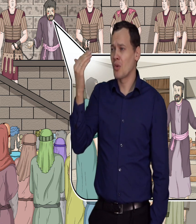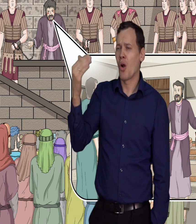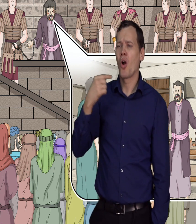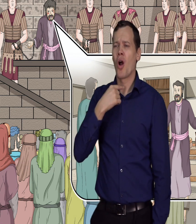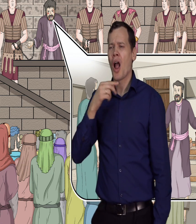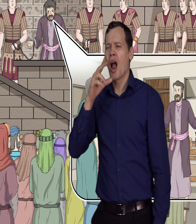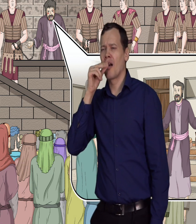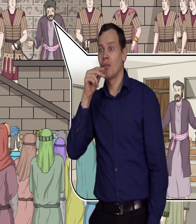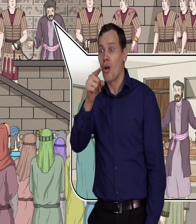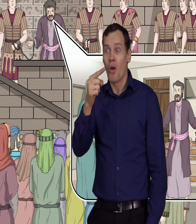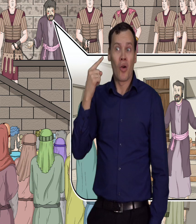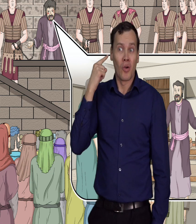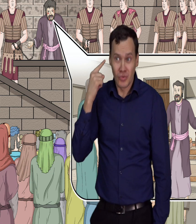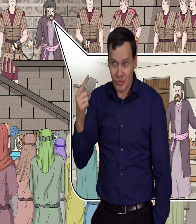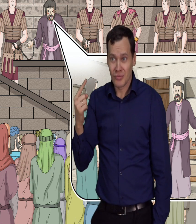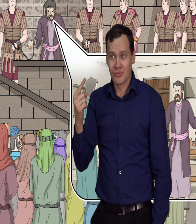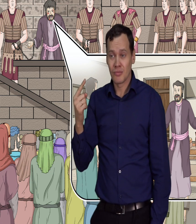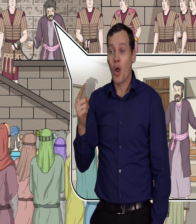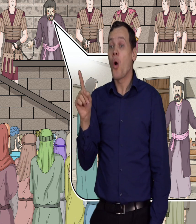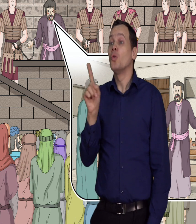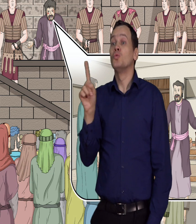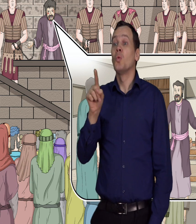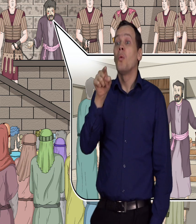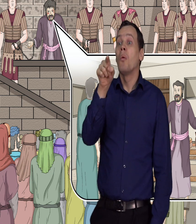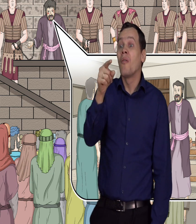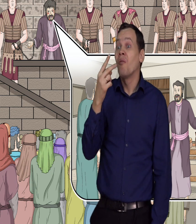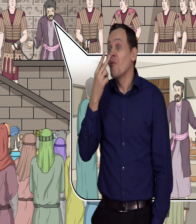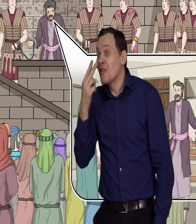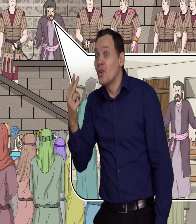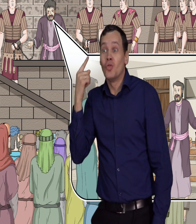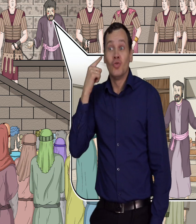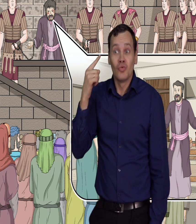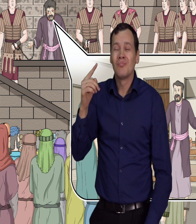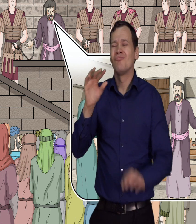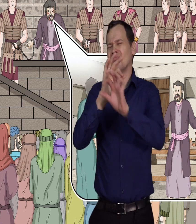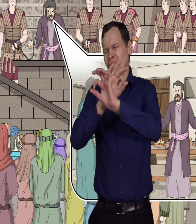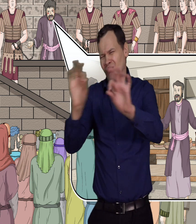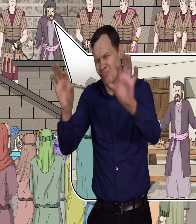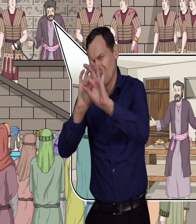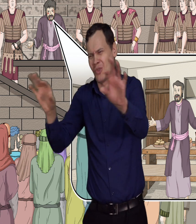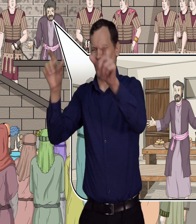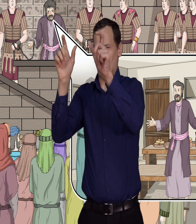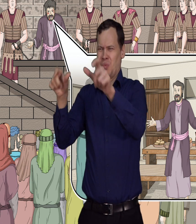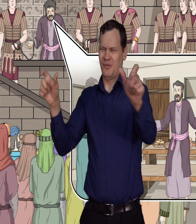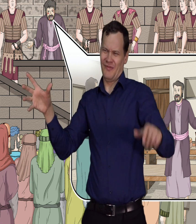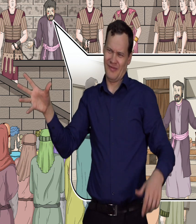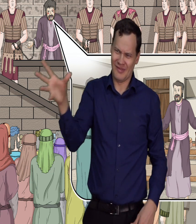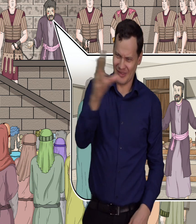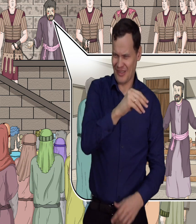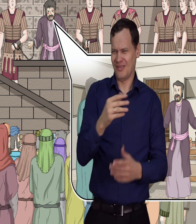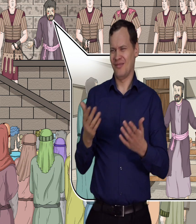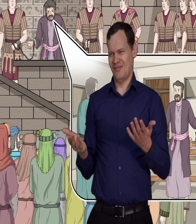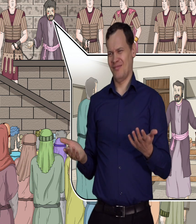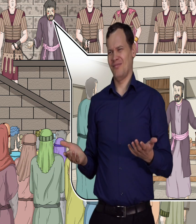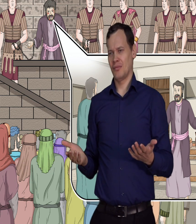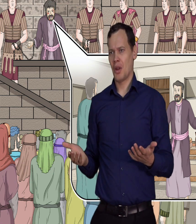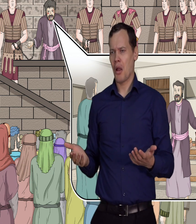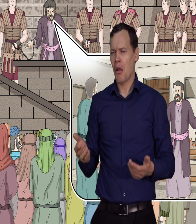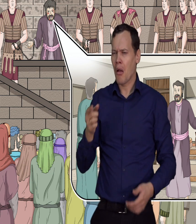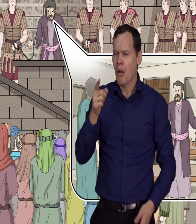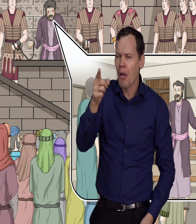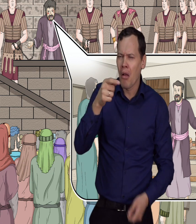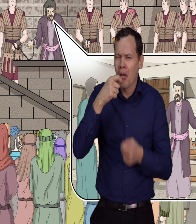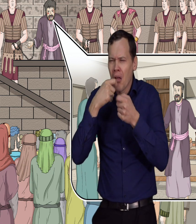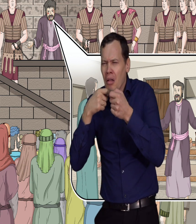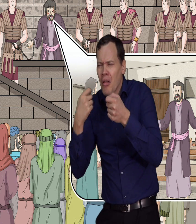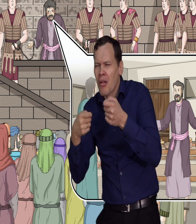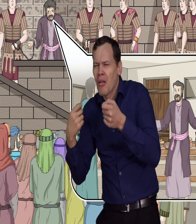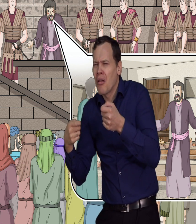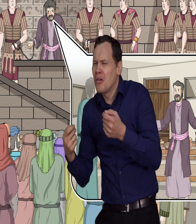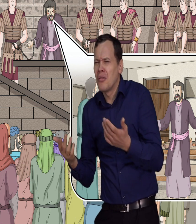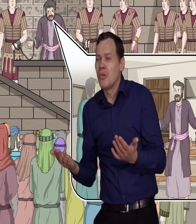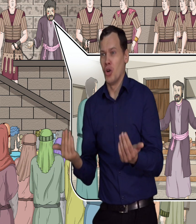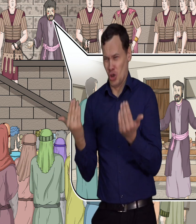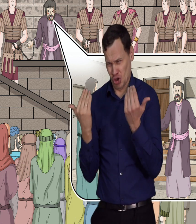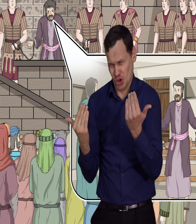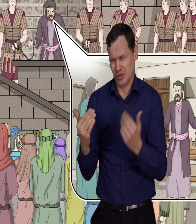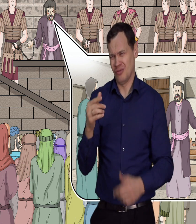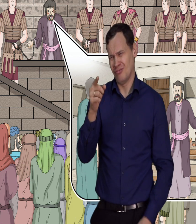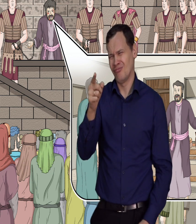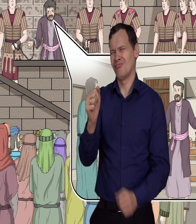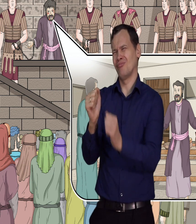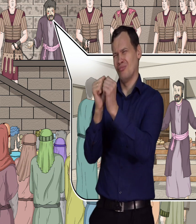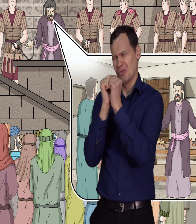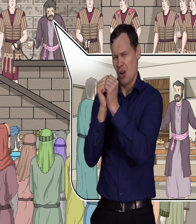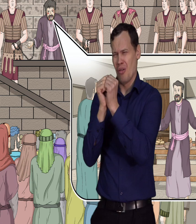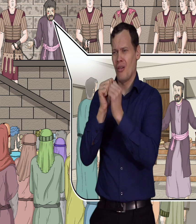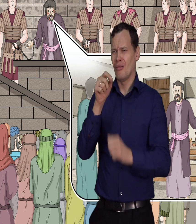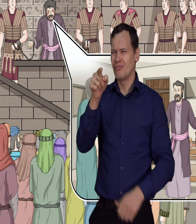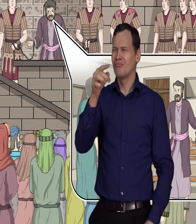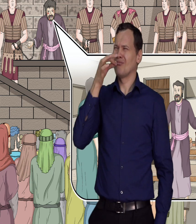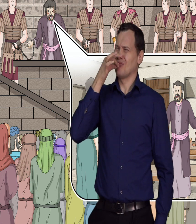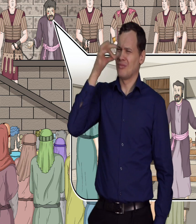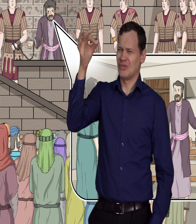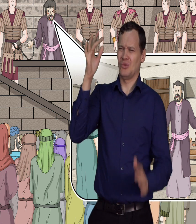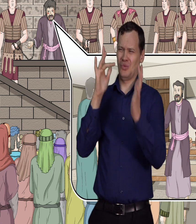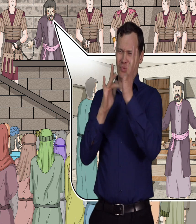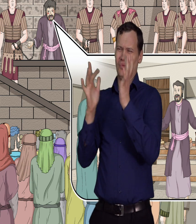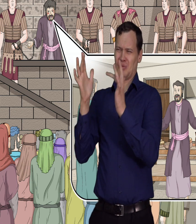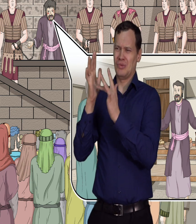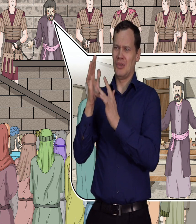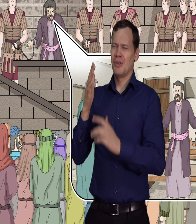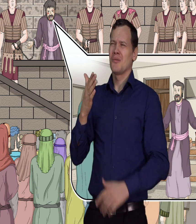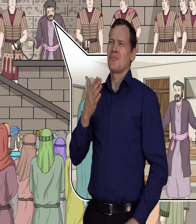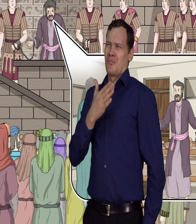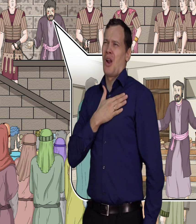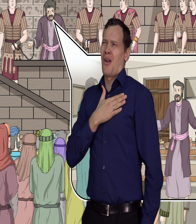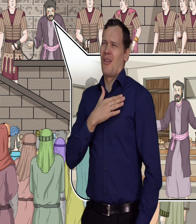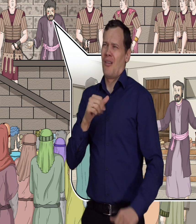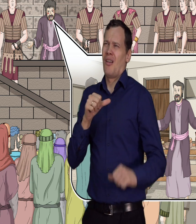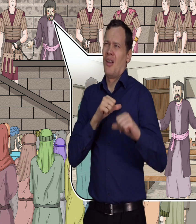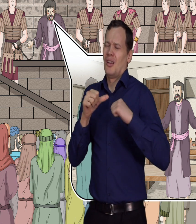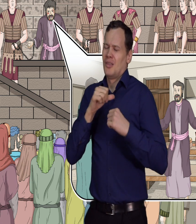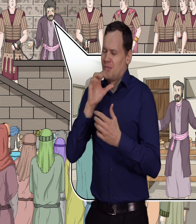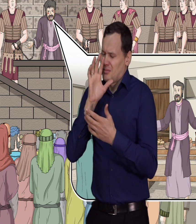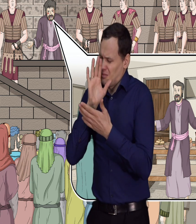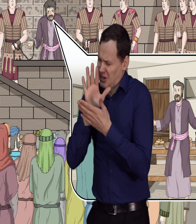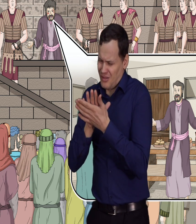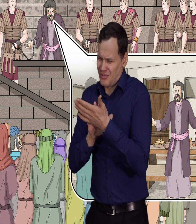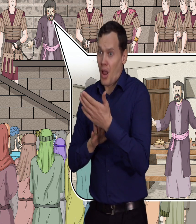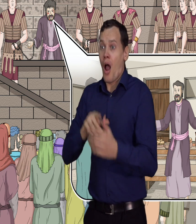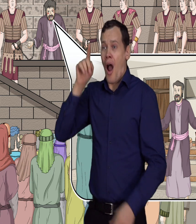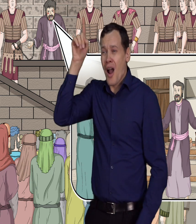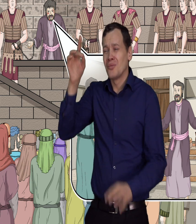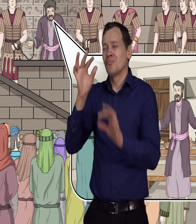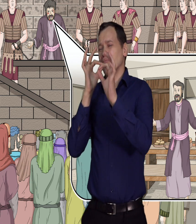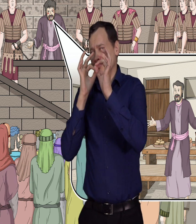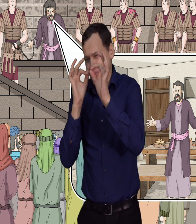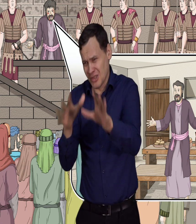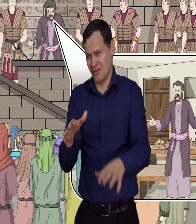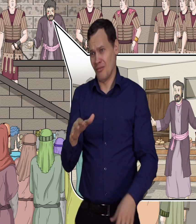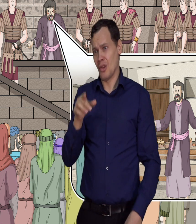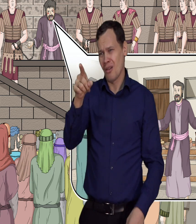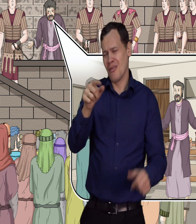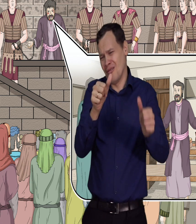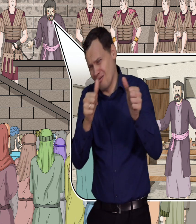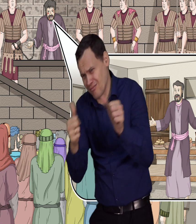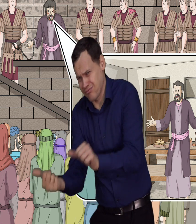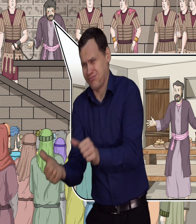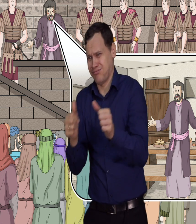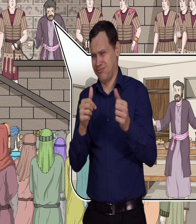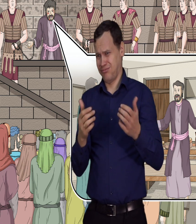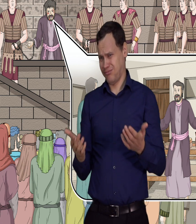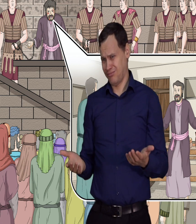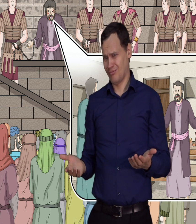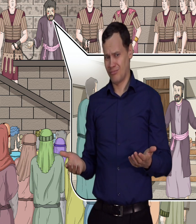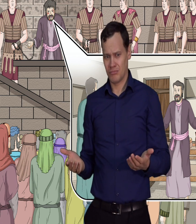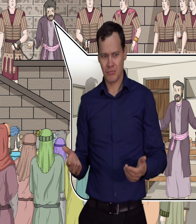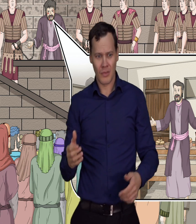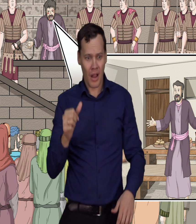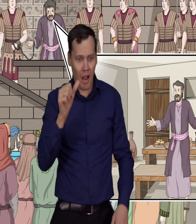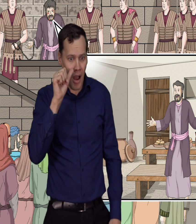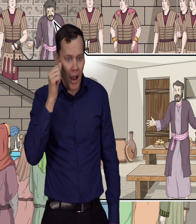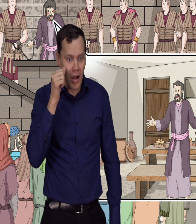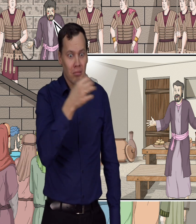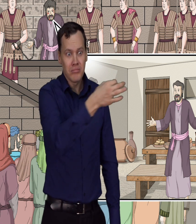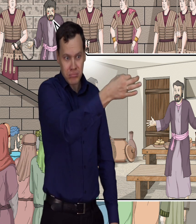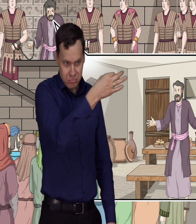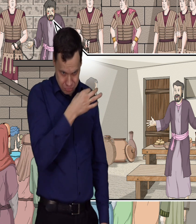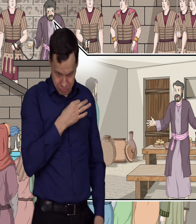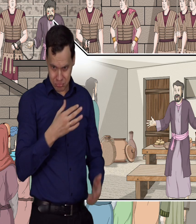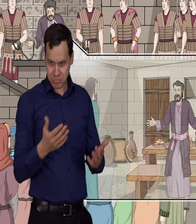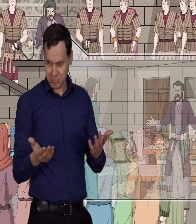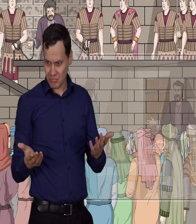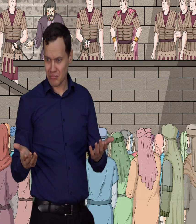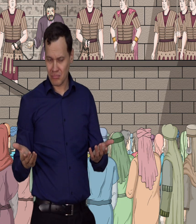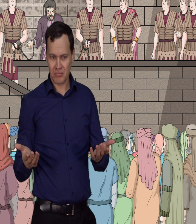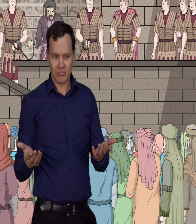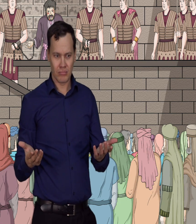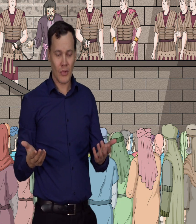You will be His witness to everyone of what you have seen and heard. And now what are you waiting for?